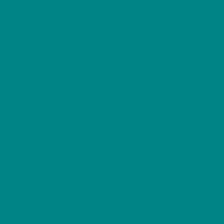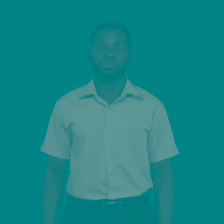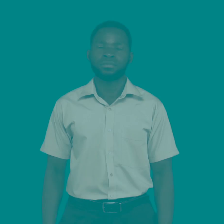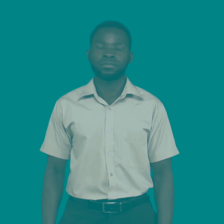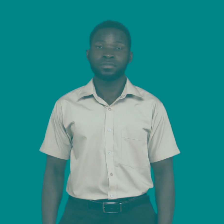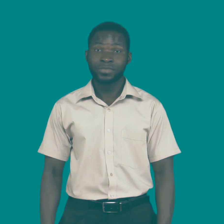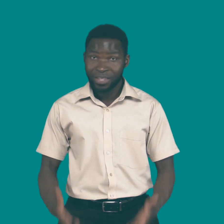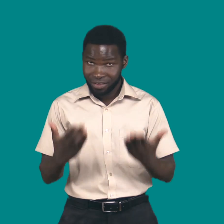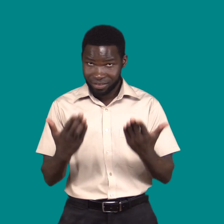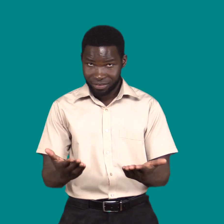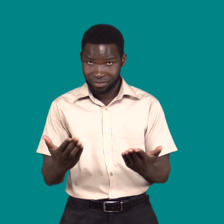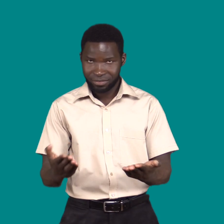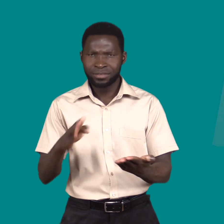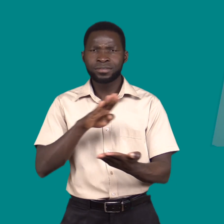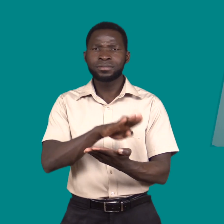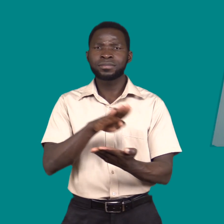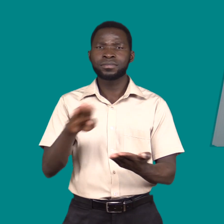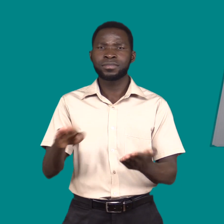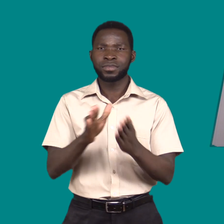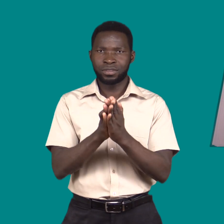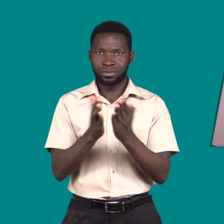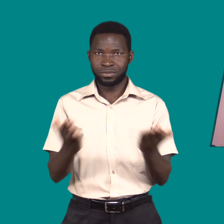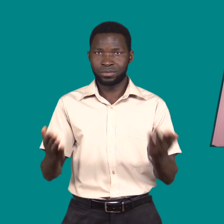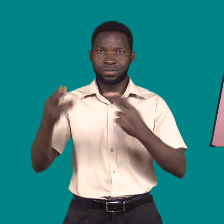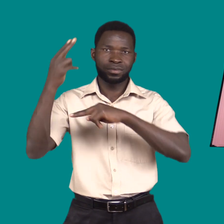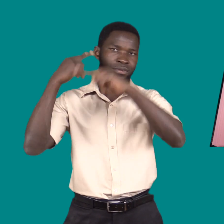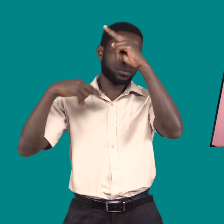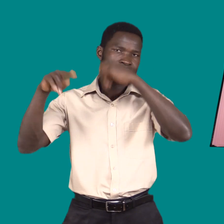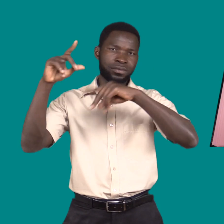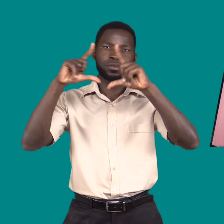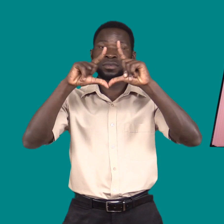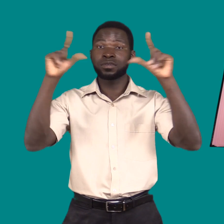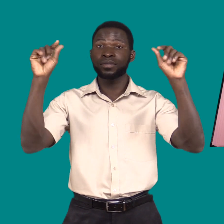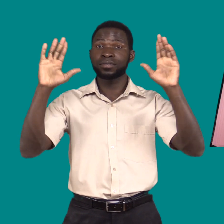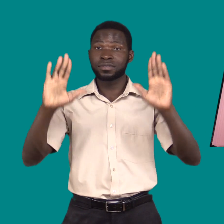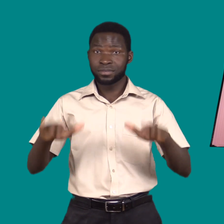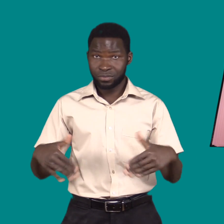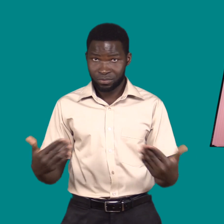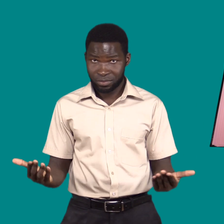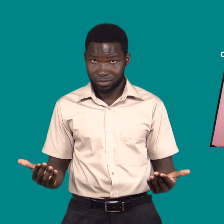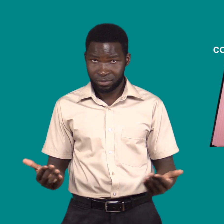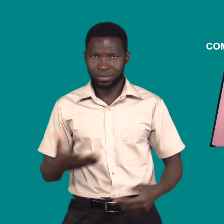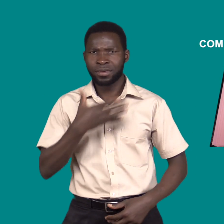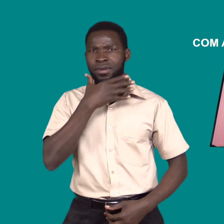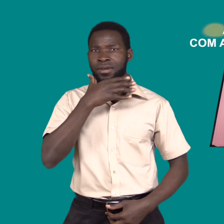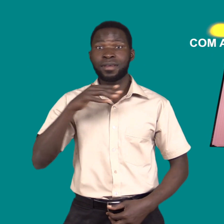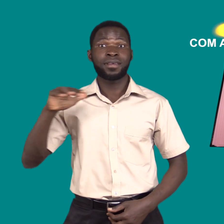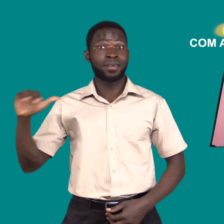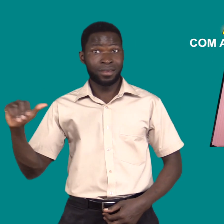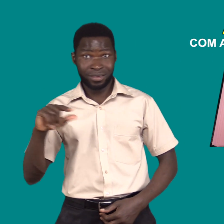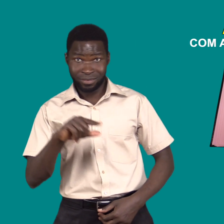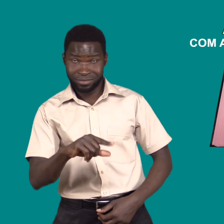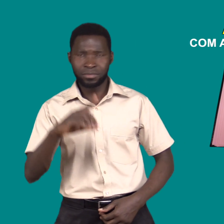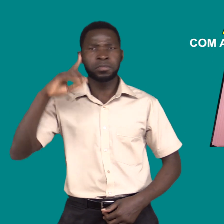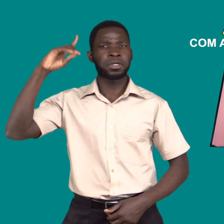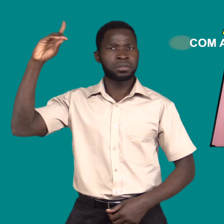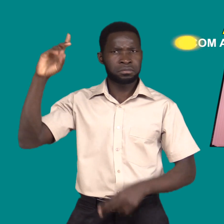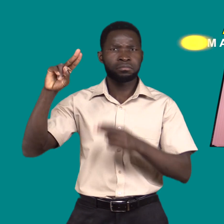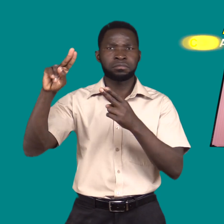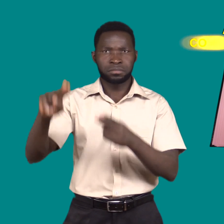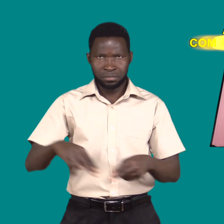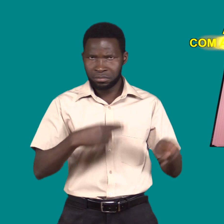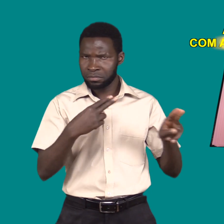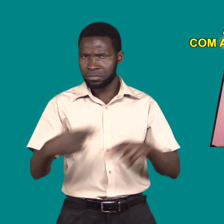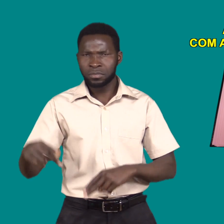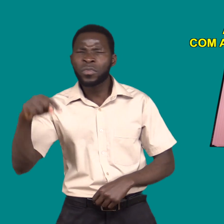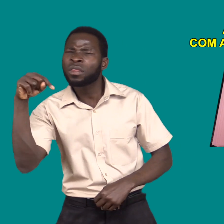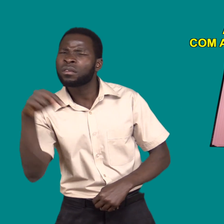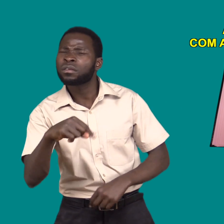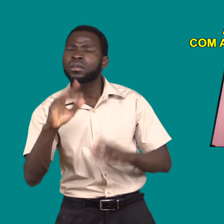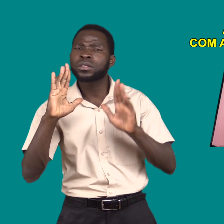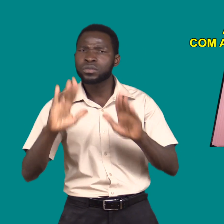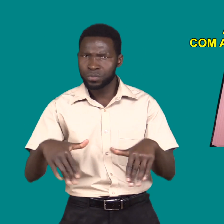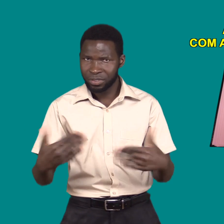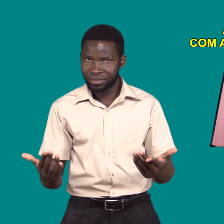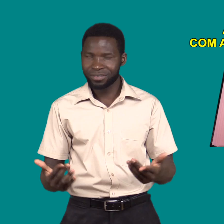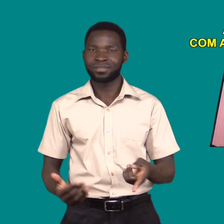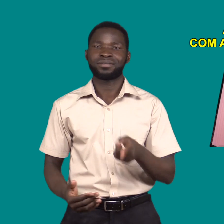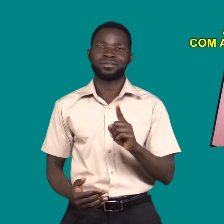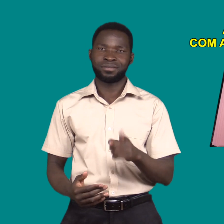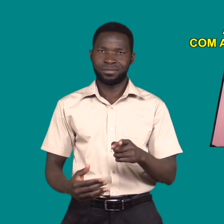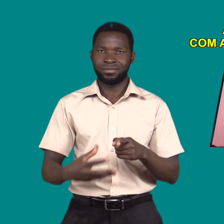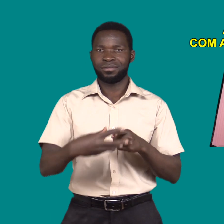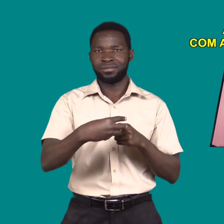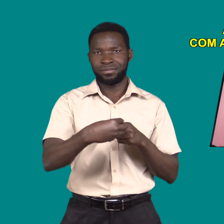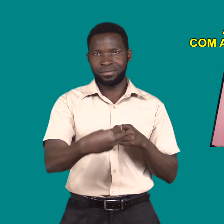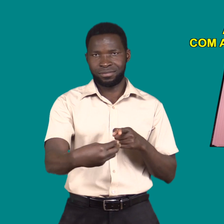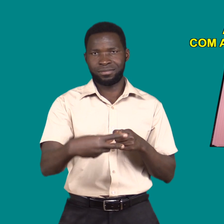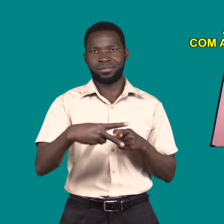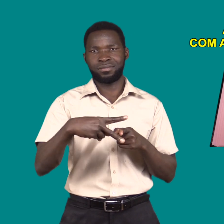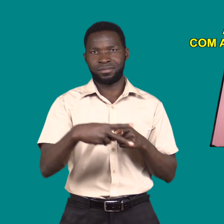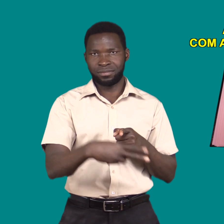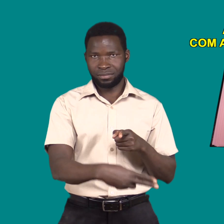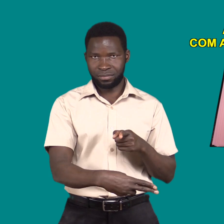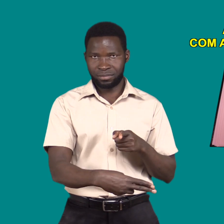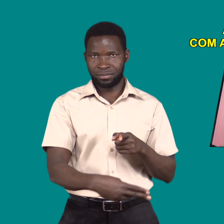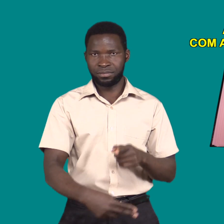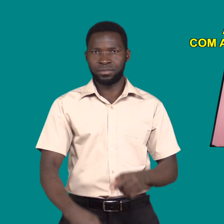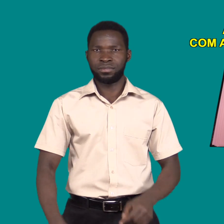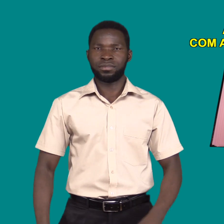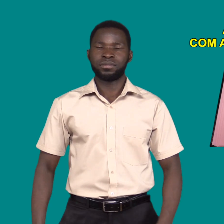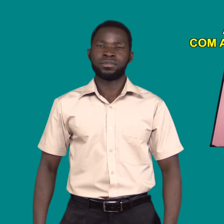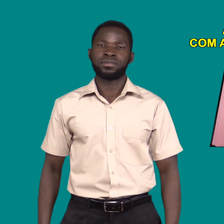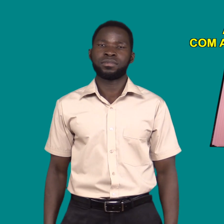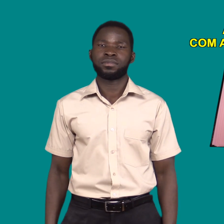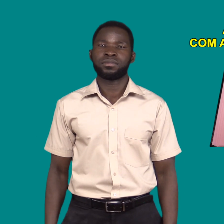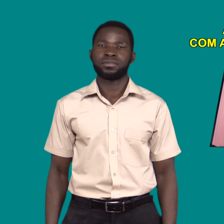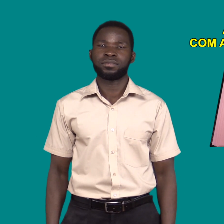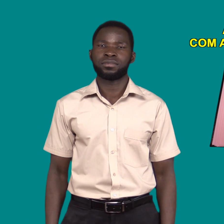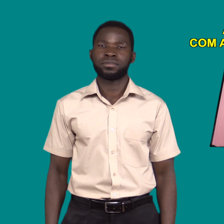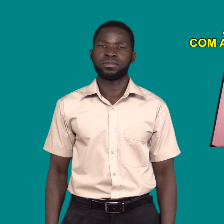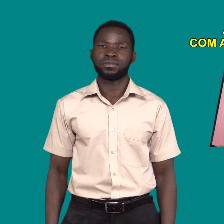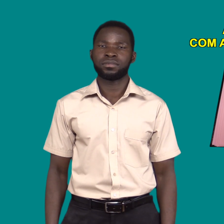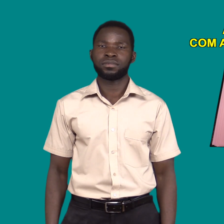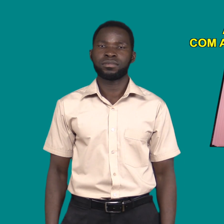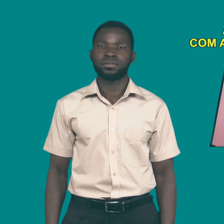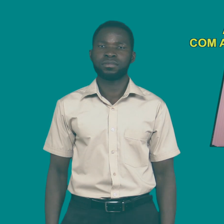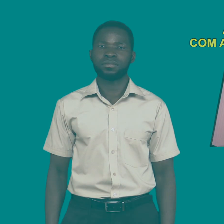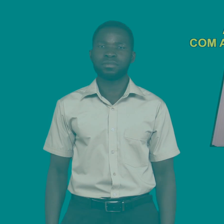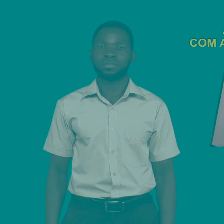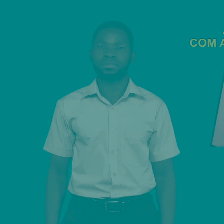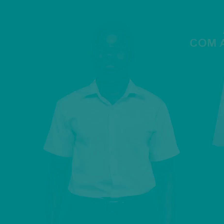God's covenant- circumcision